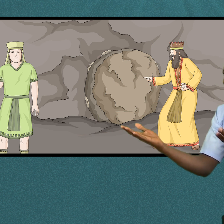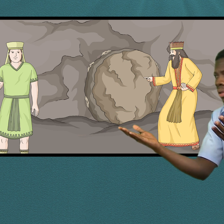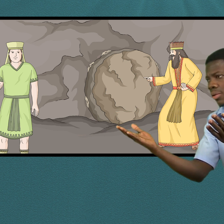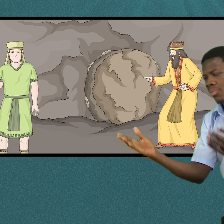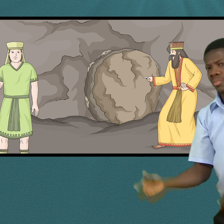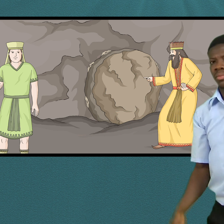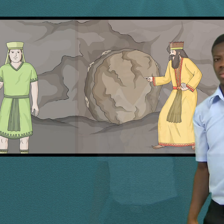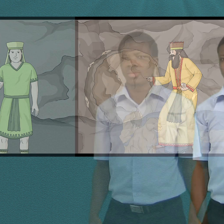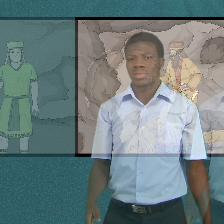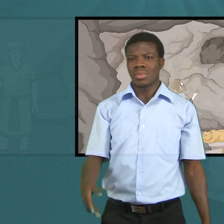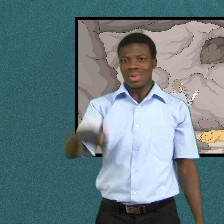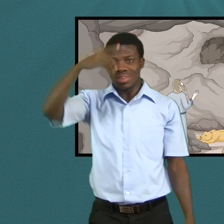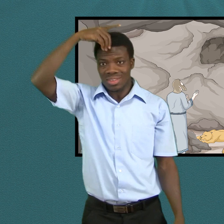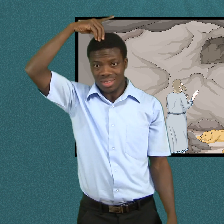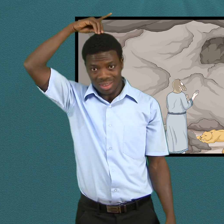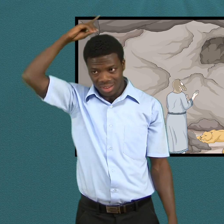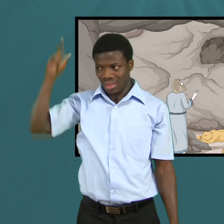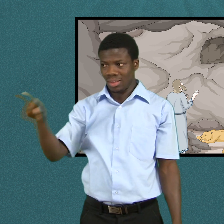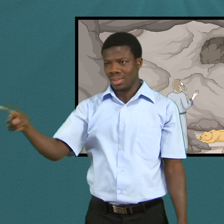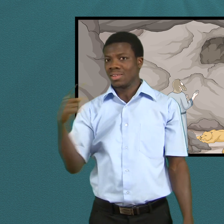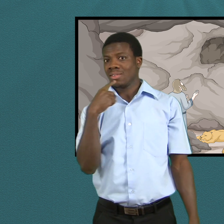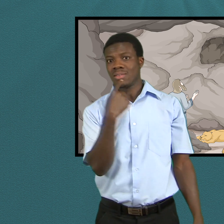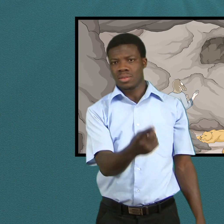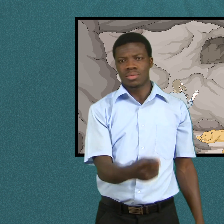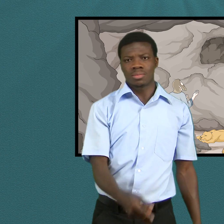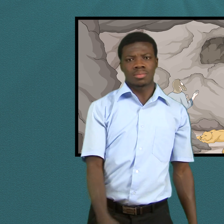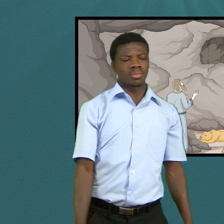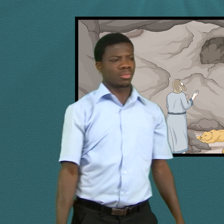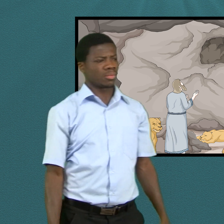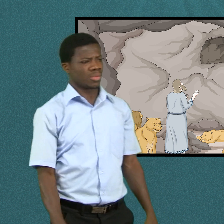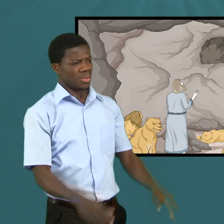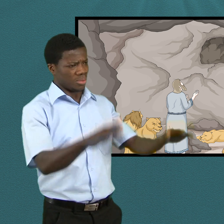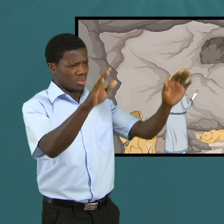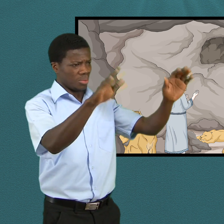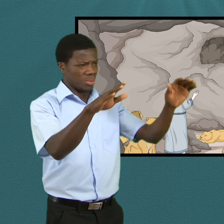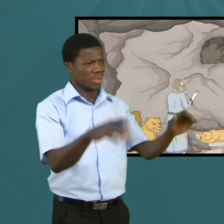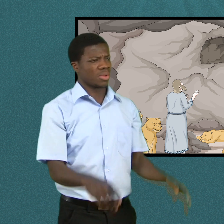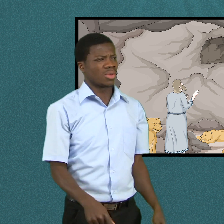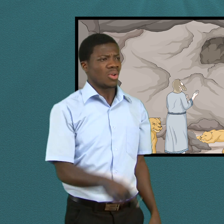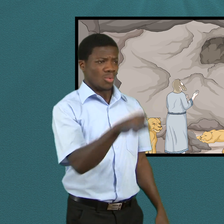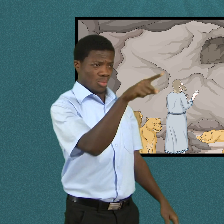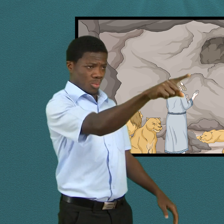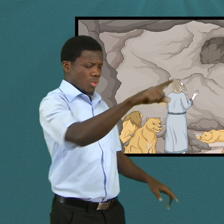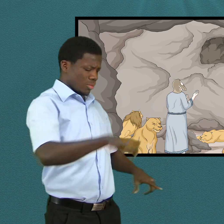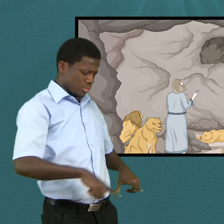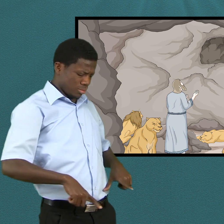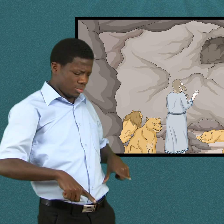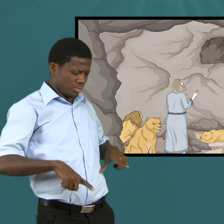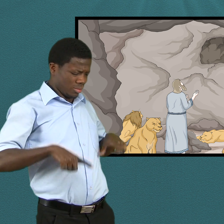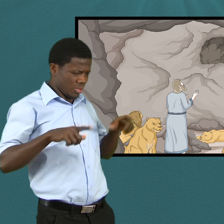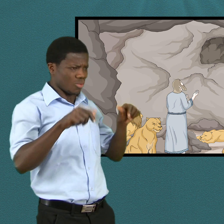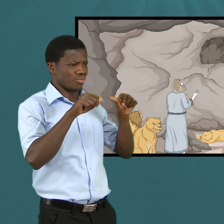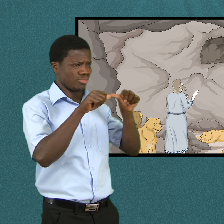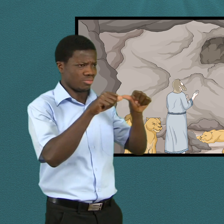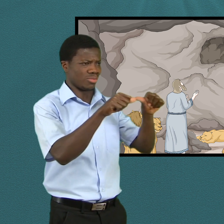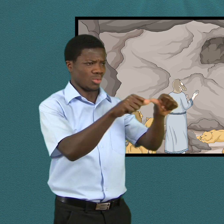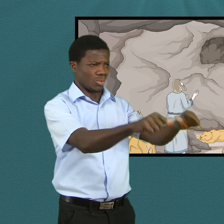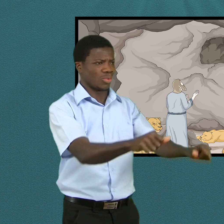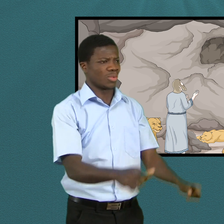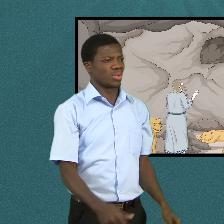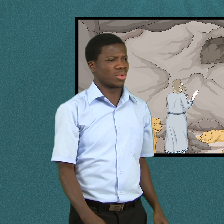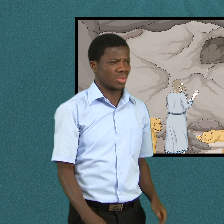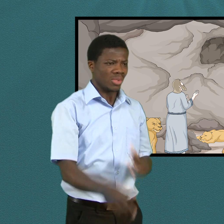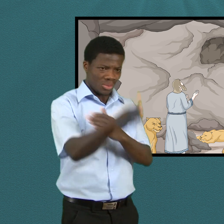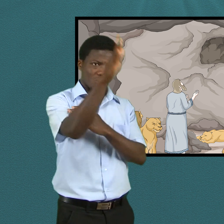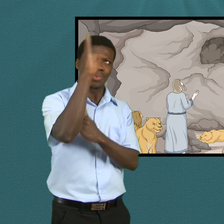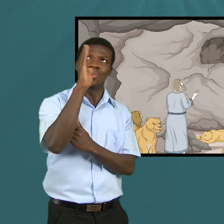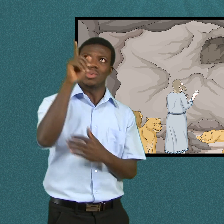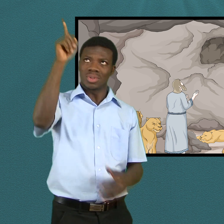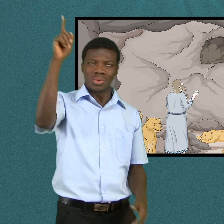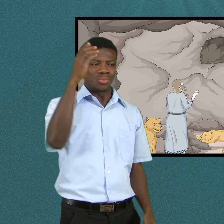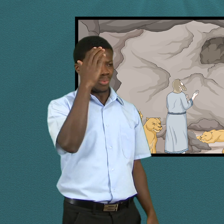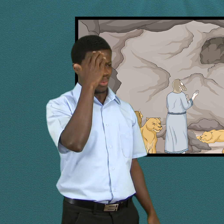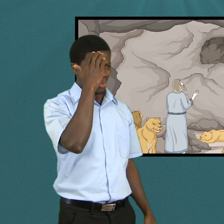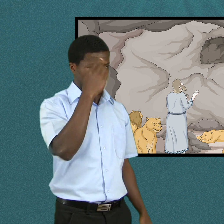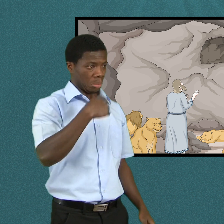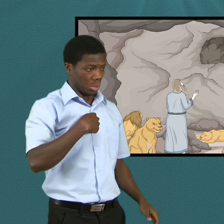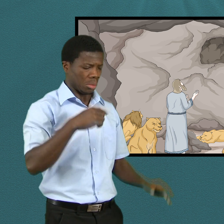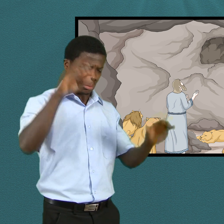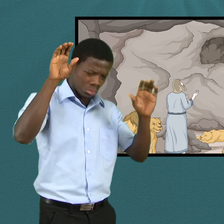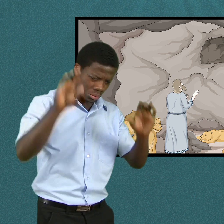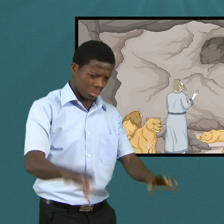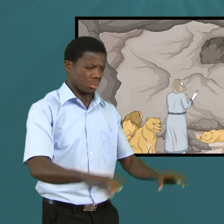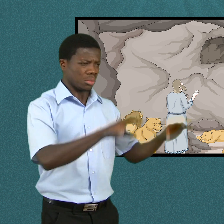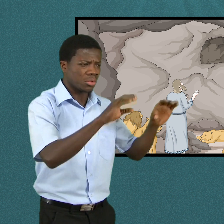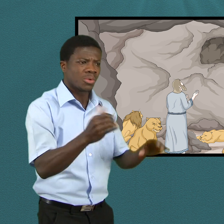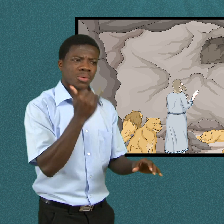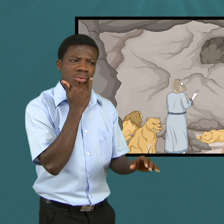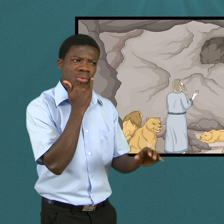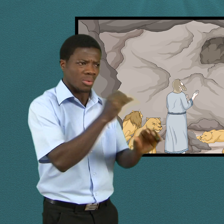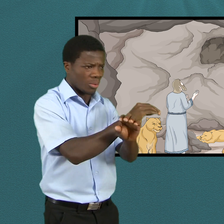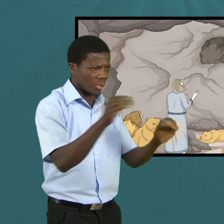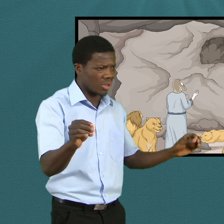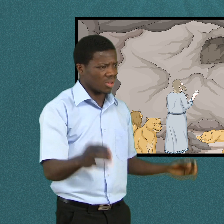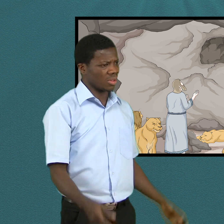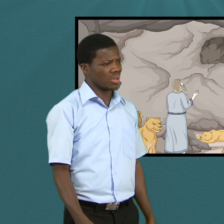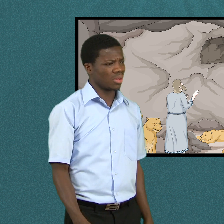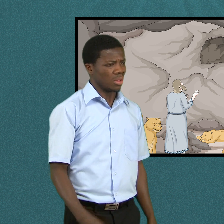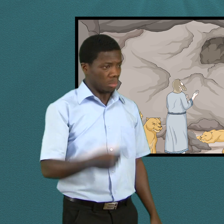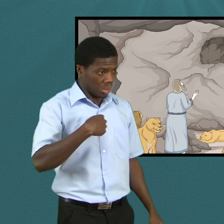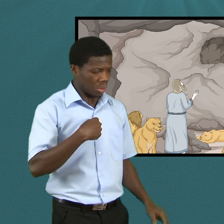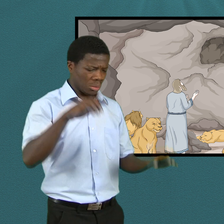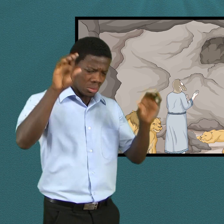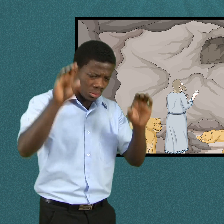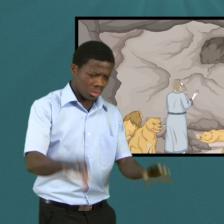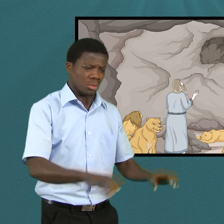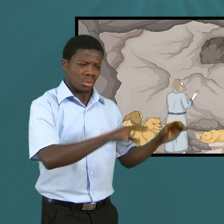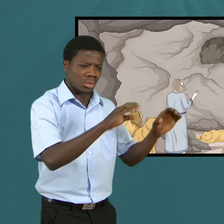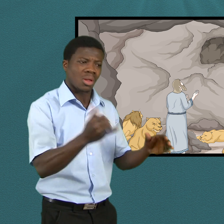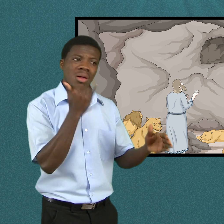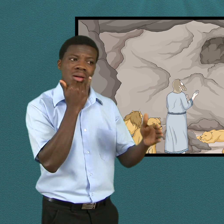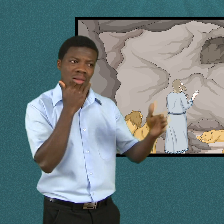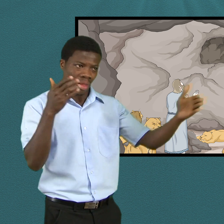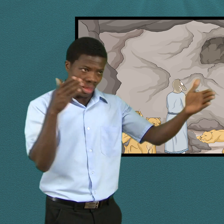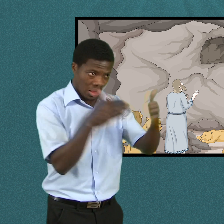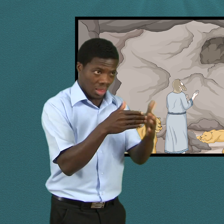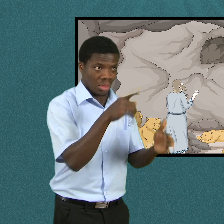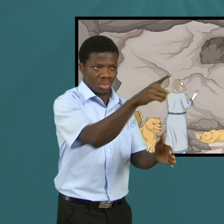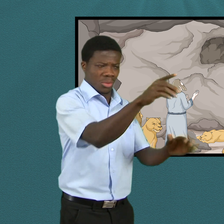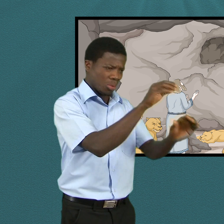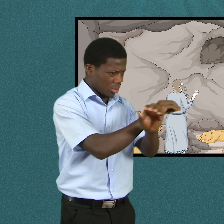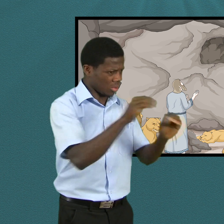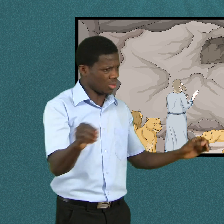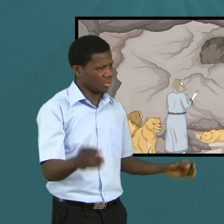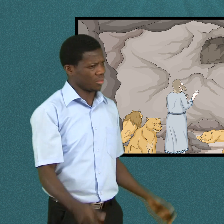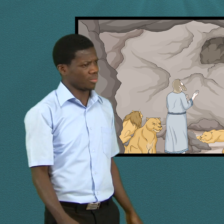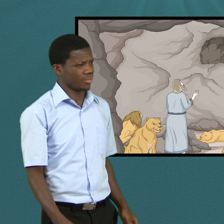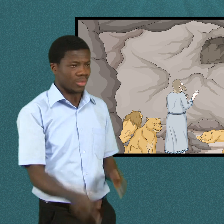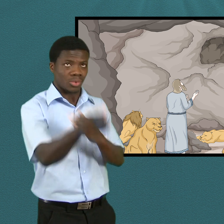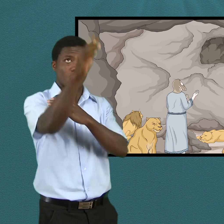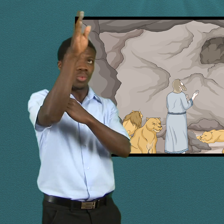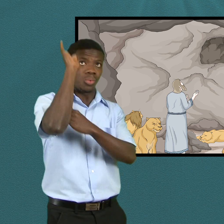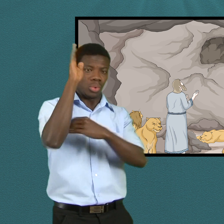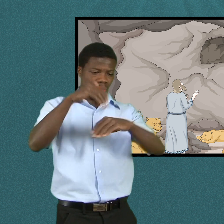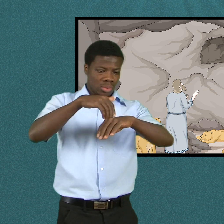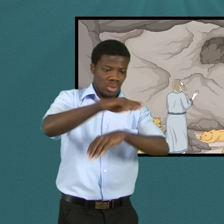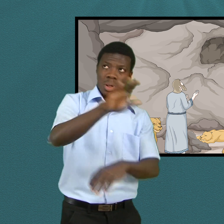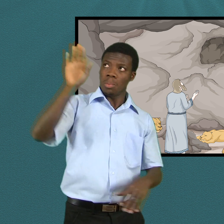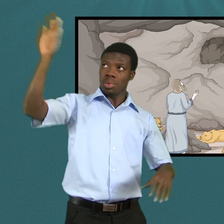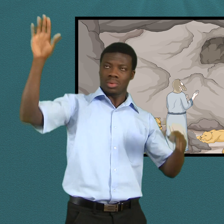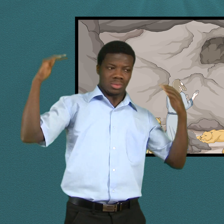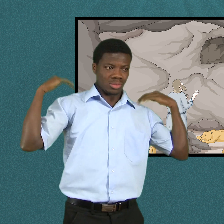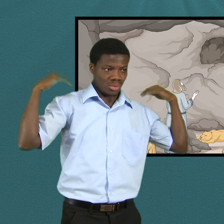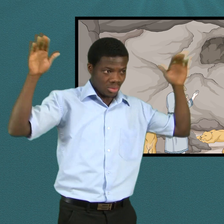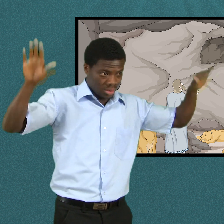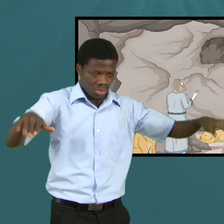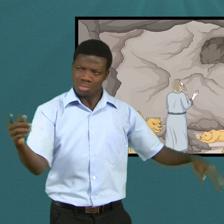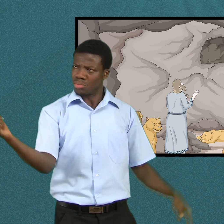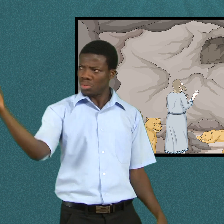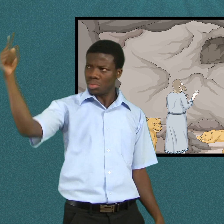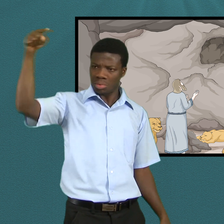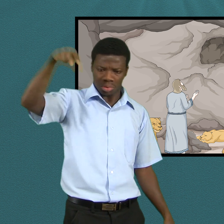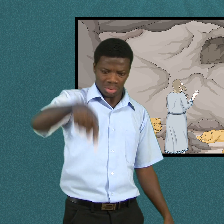Then Daniel replied, “O king, may you live forever! My God sent His angel and shut the mouths of the lions.